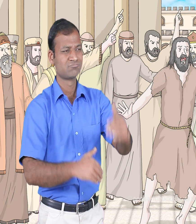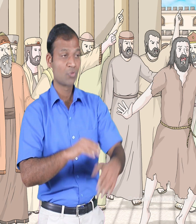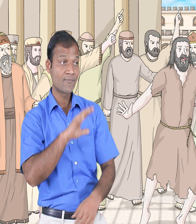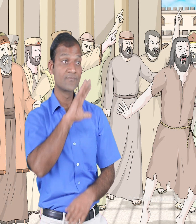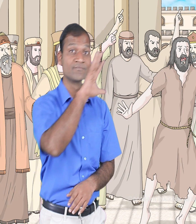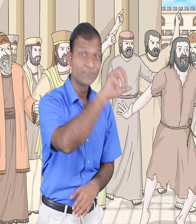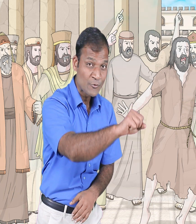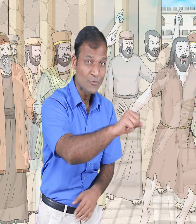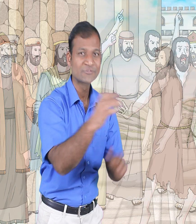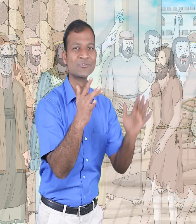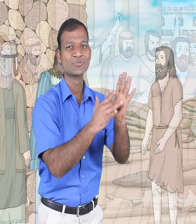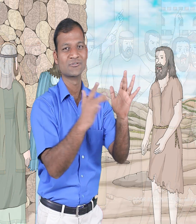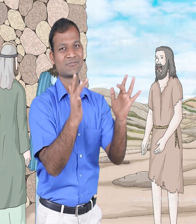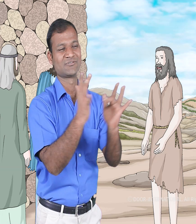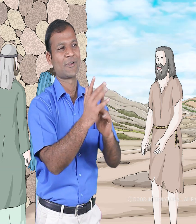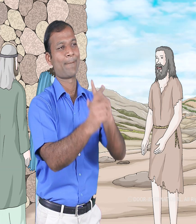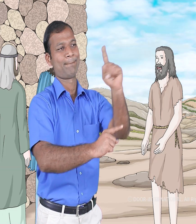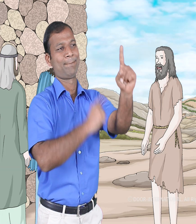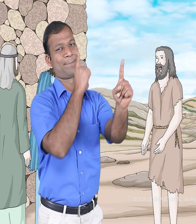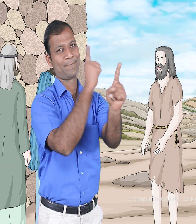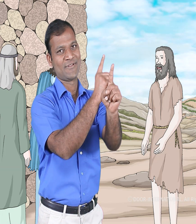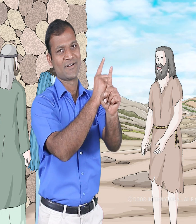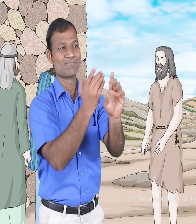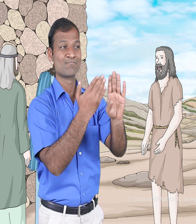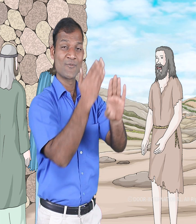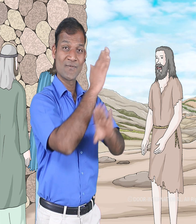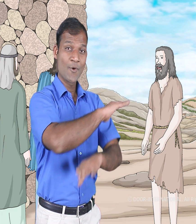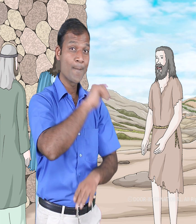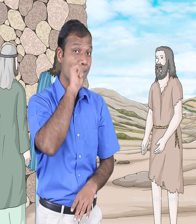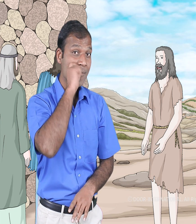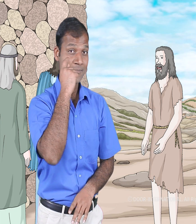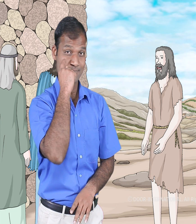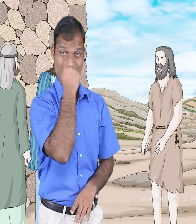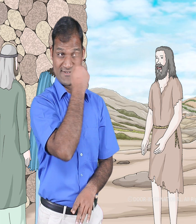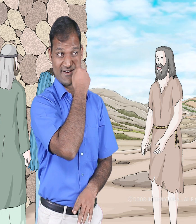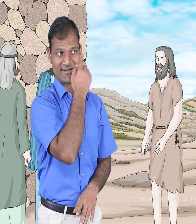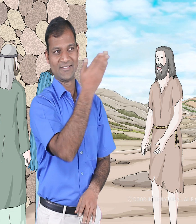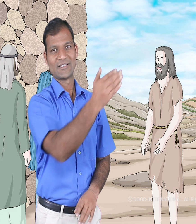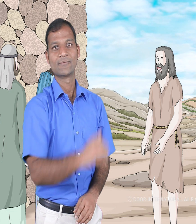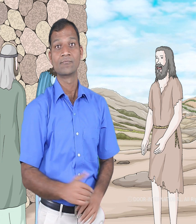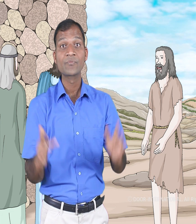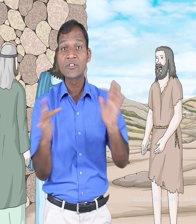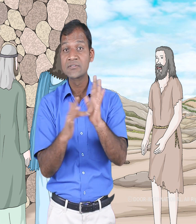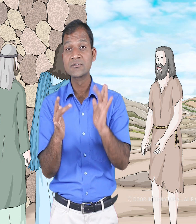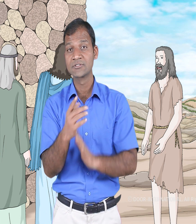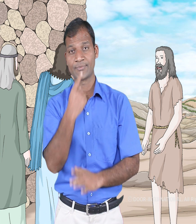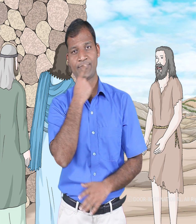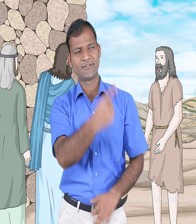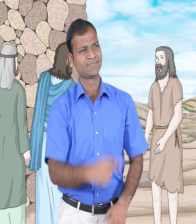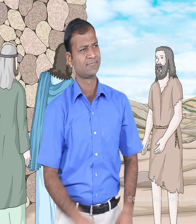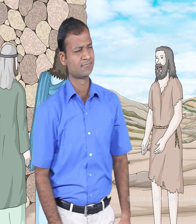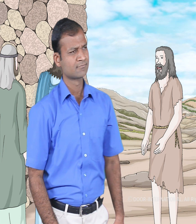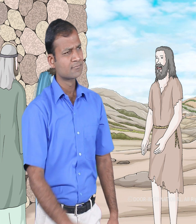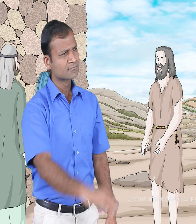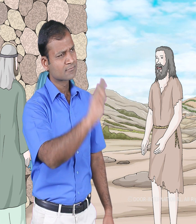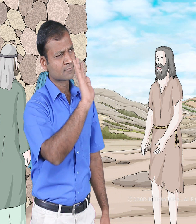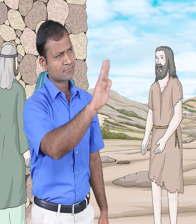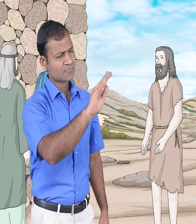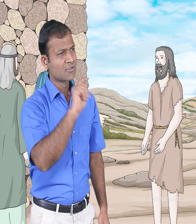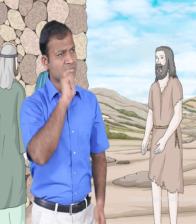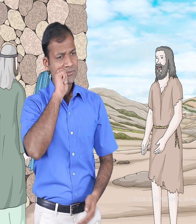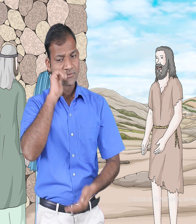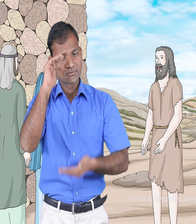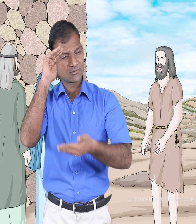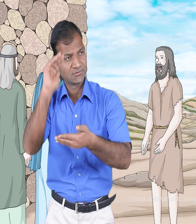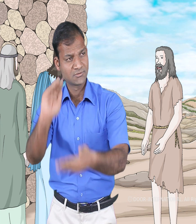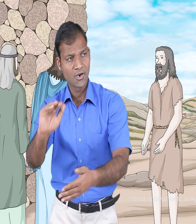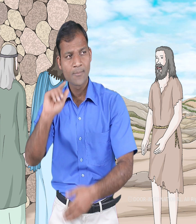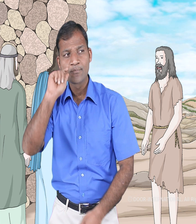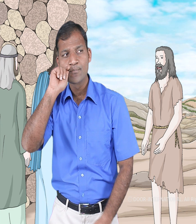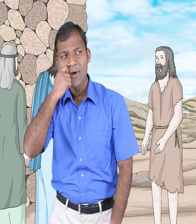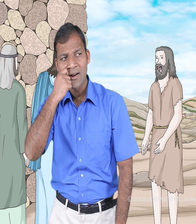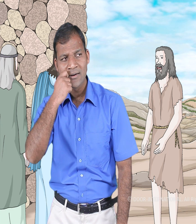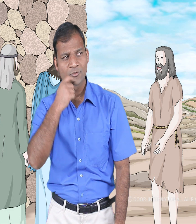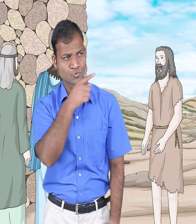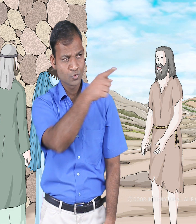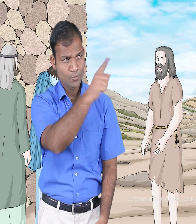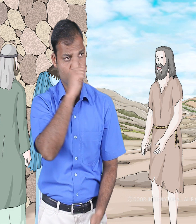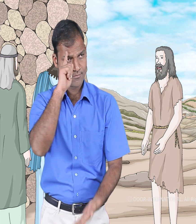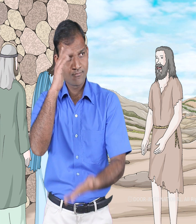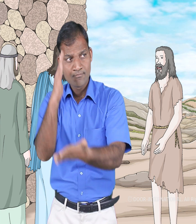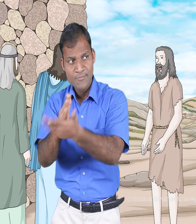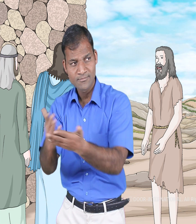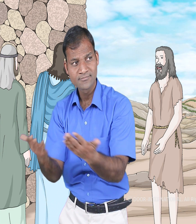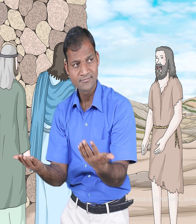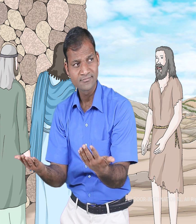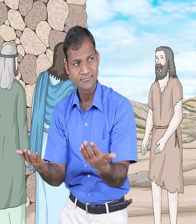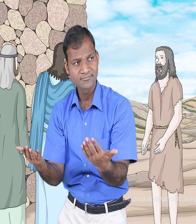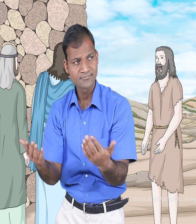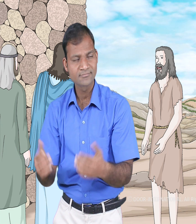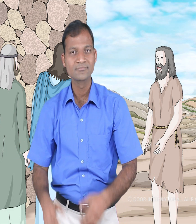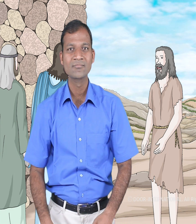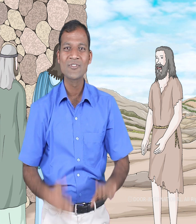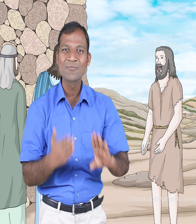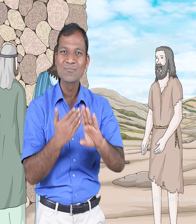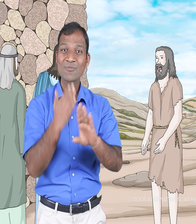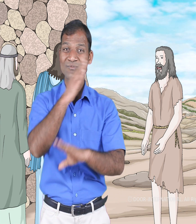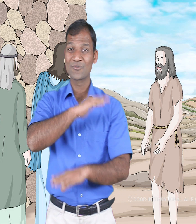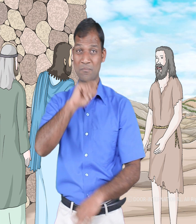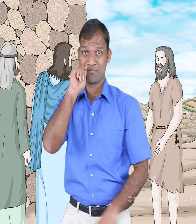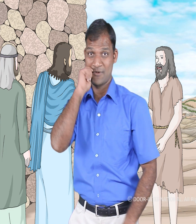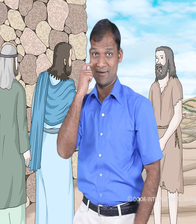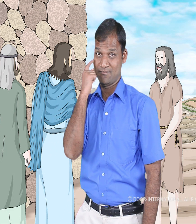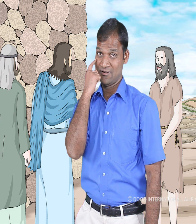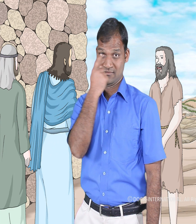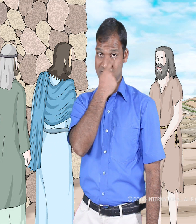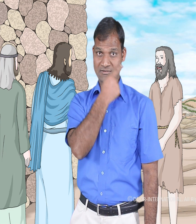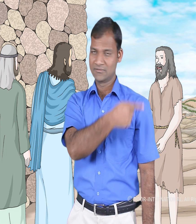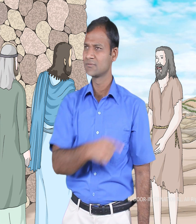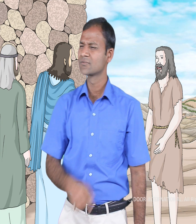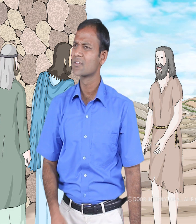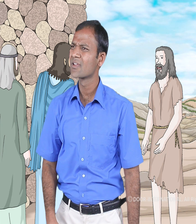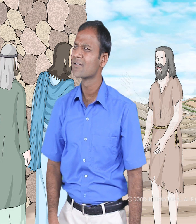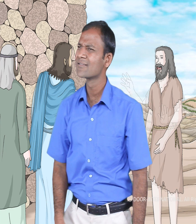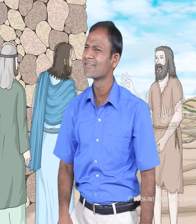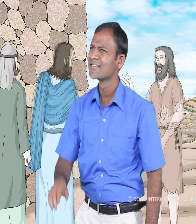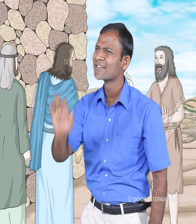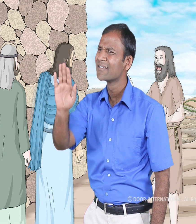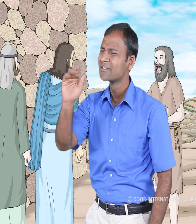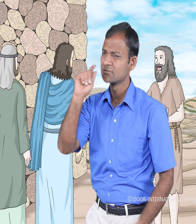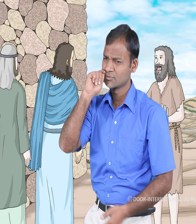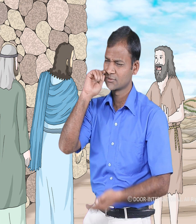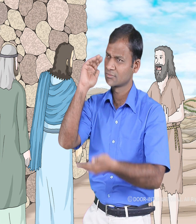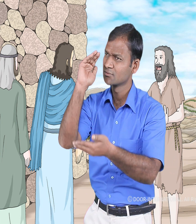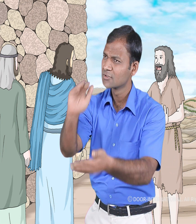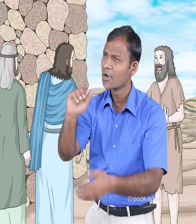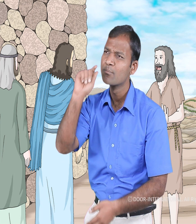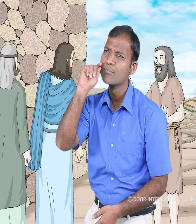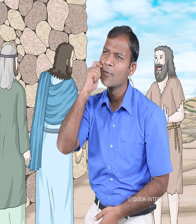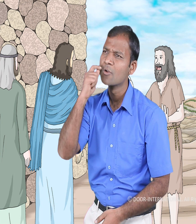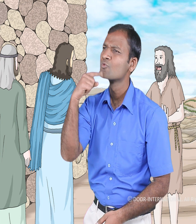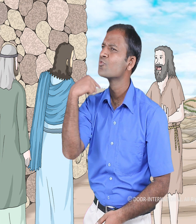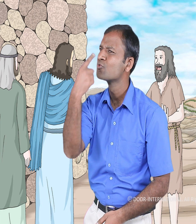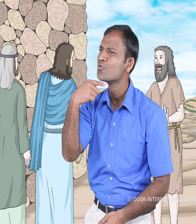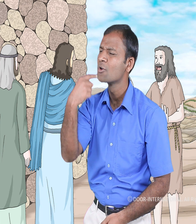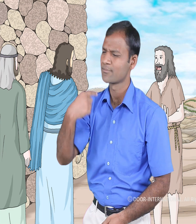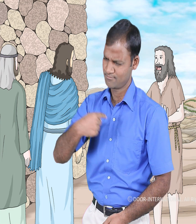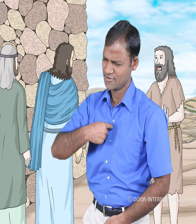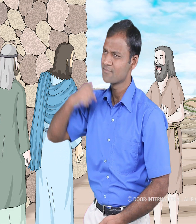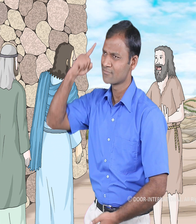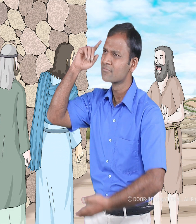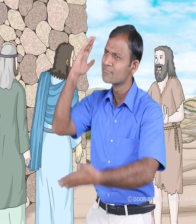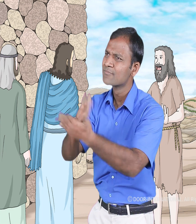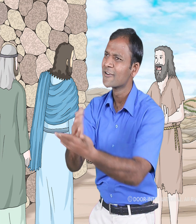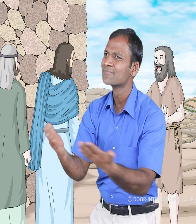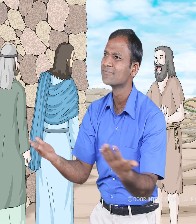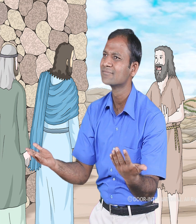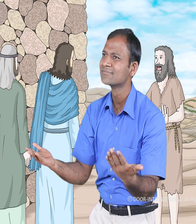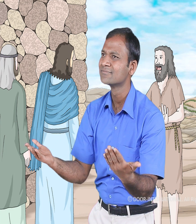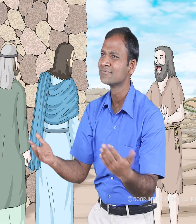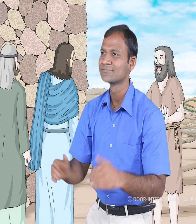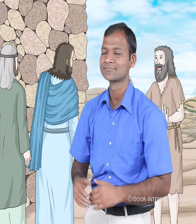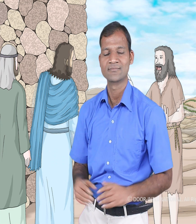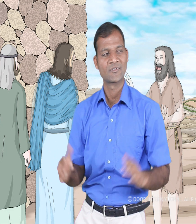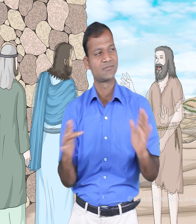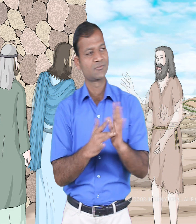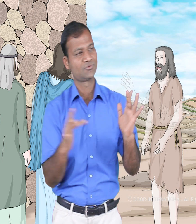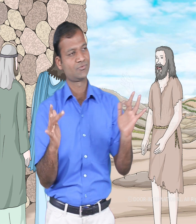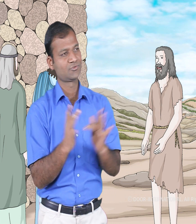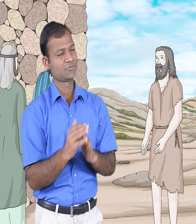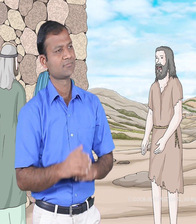When Jesus heard that they had thrown him out, He found the man and said, “Do you believe in the Son of Man ?”